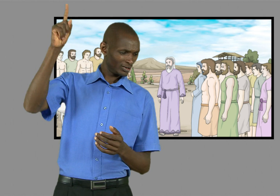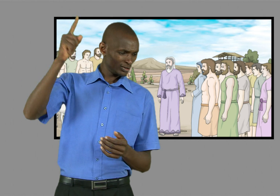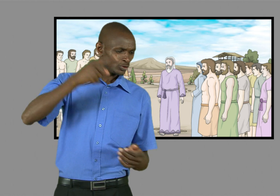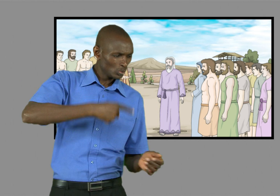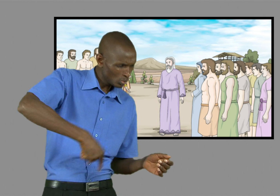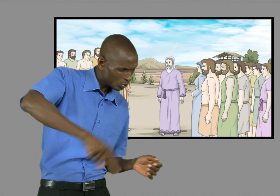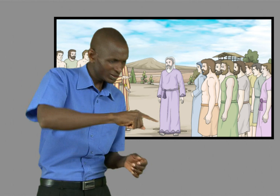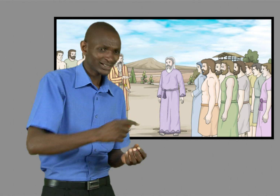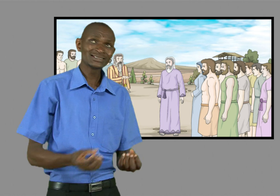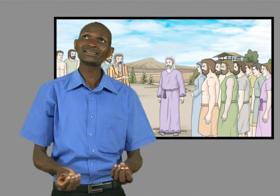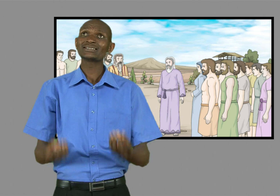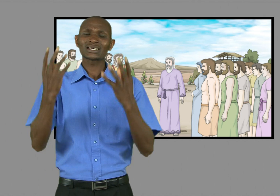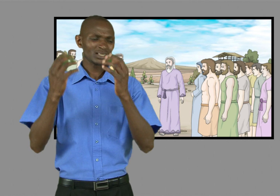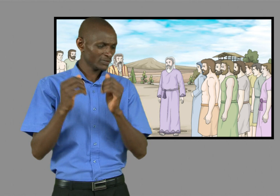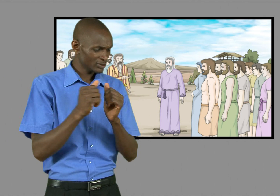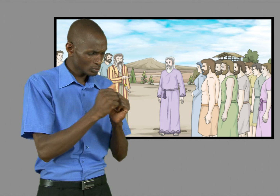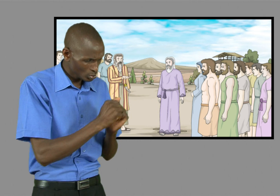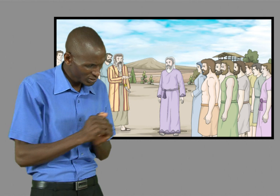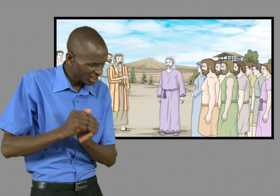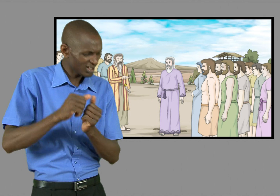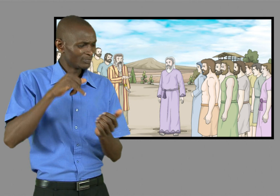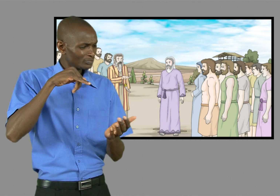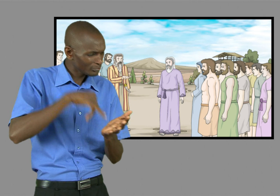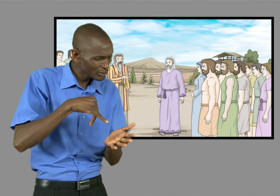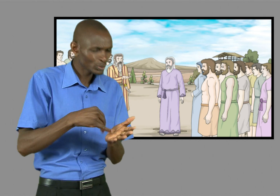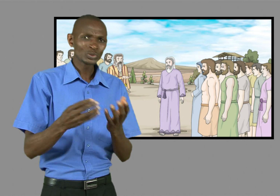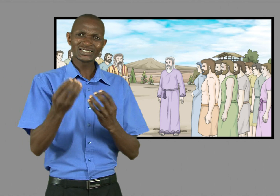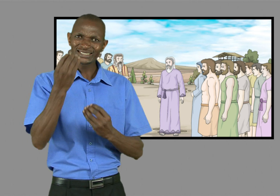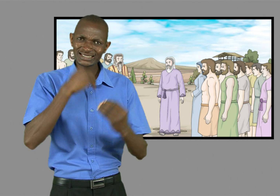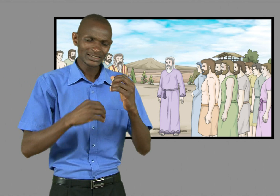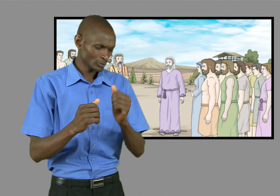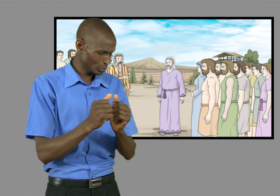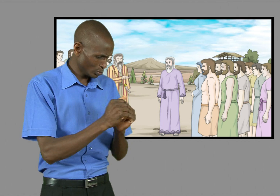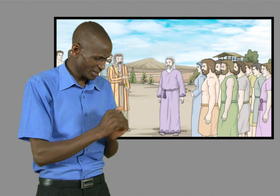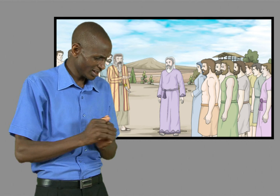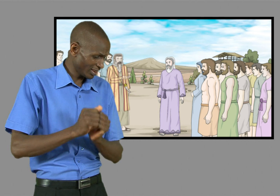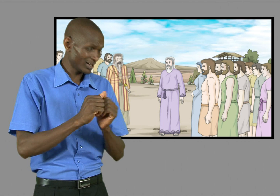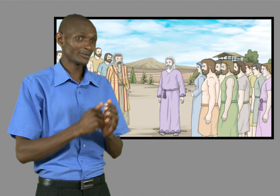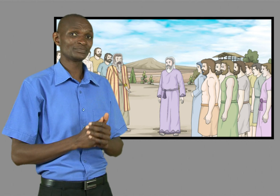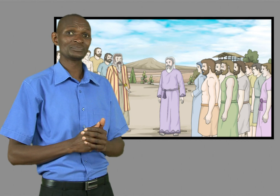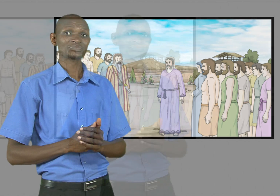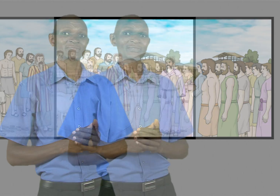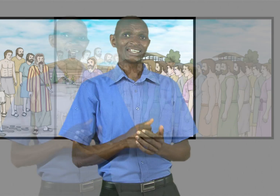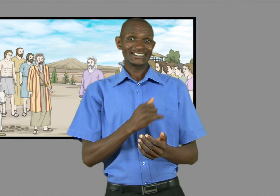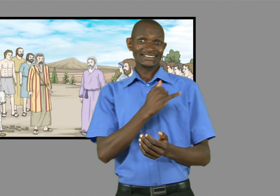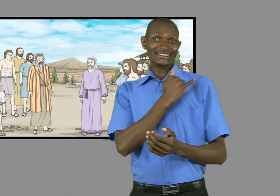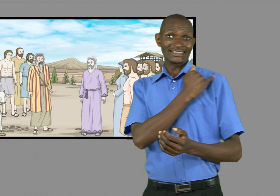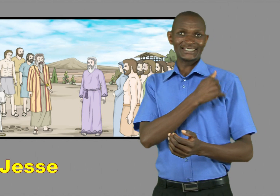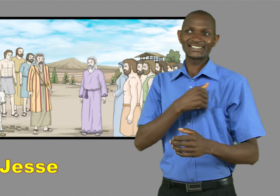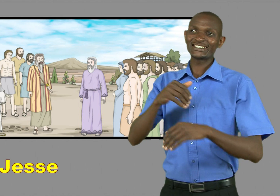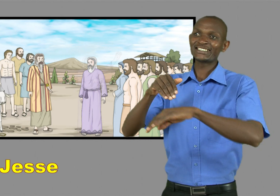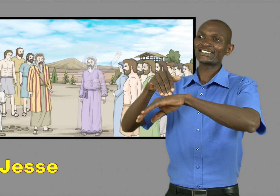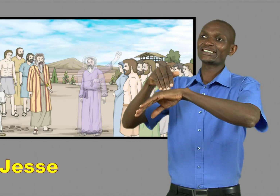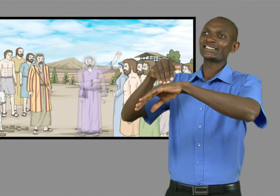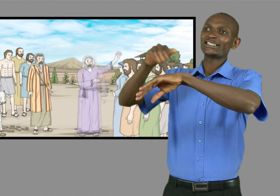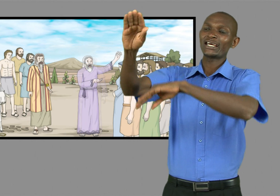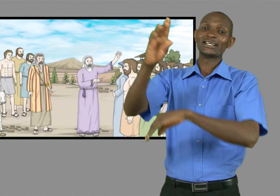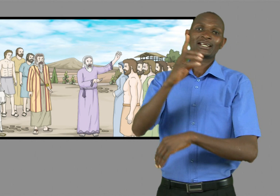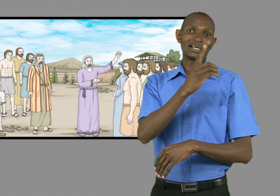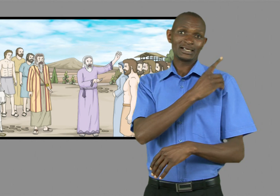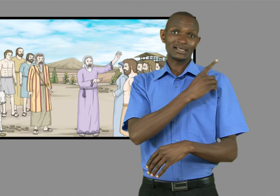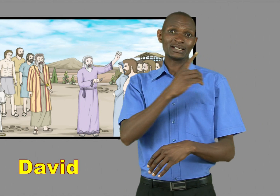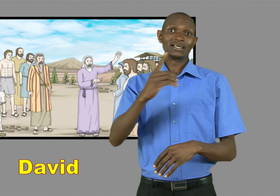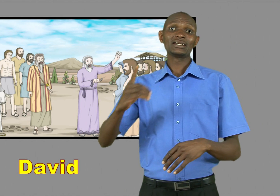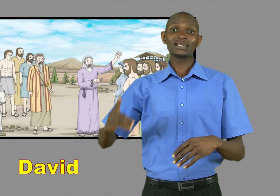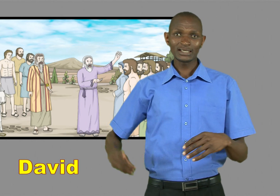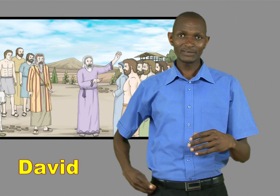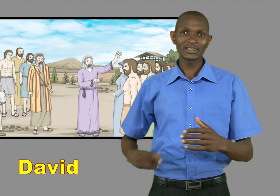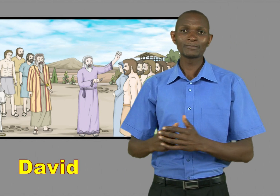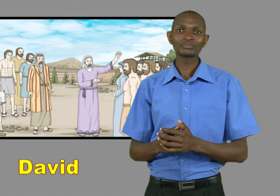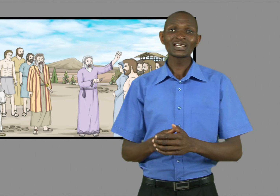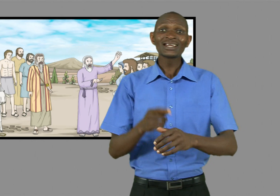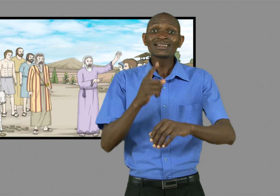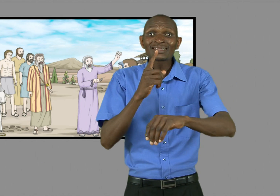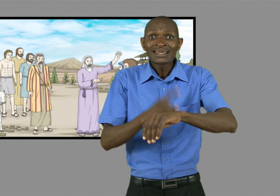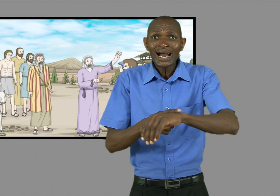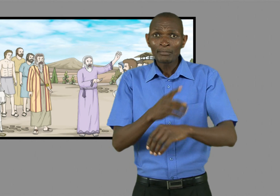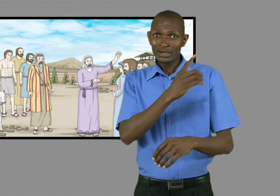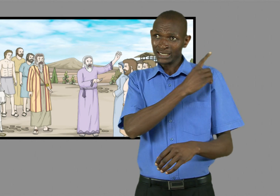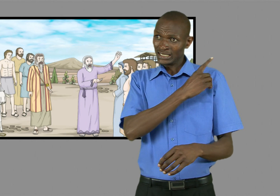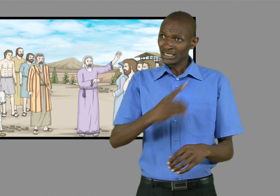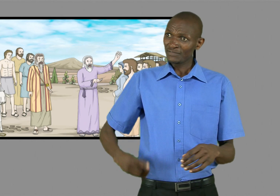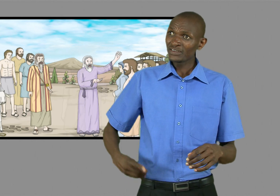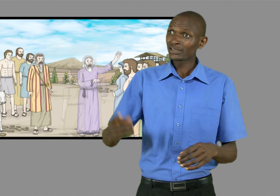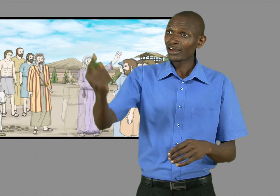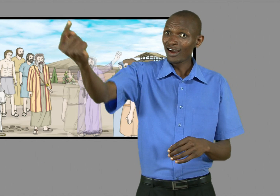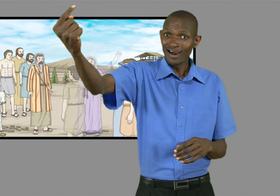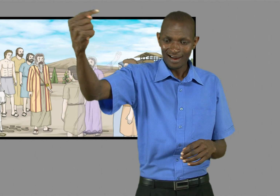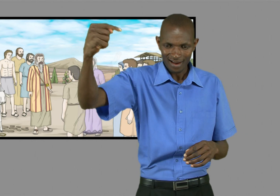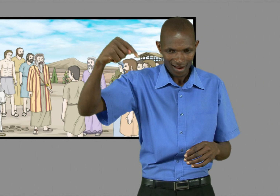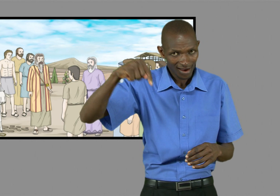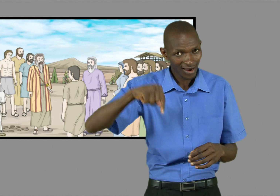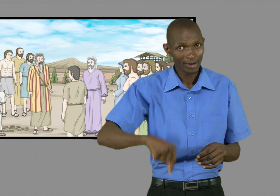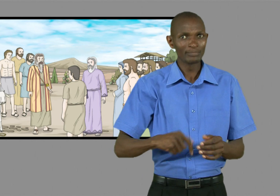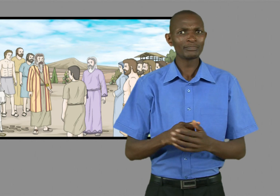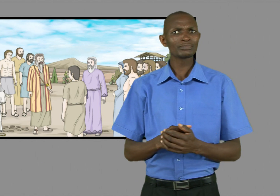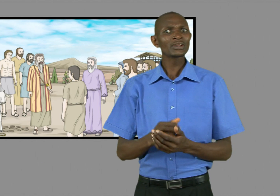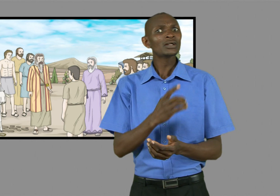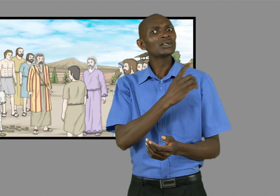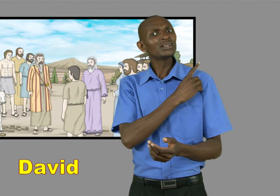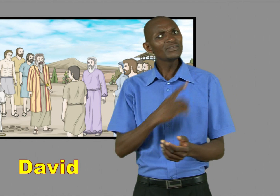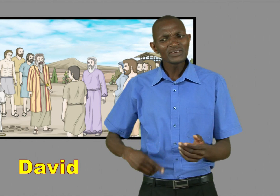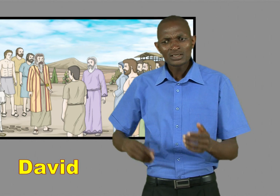“For we will not sit down to eat until he arrives.”